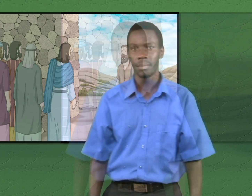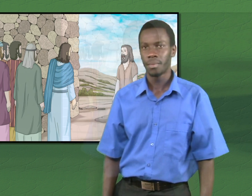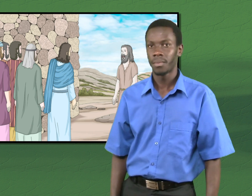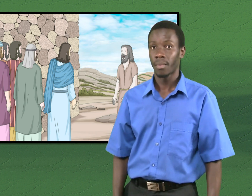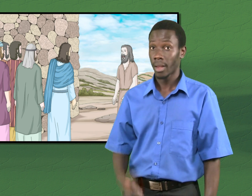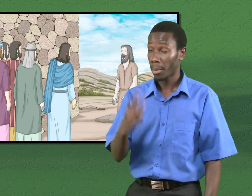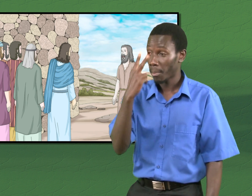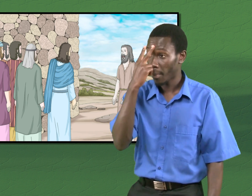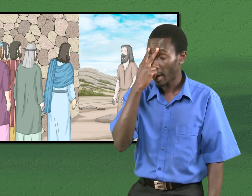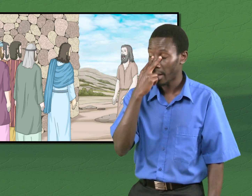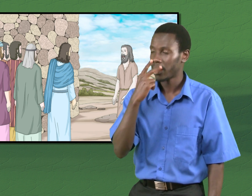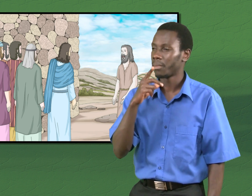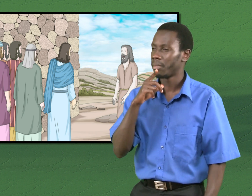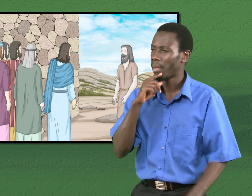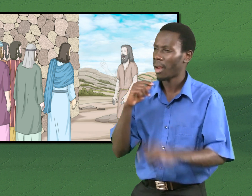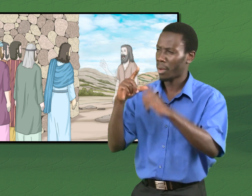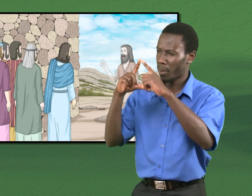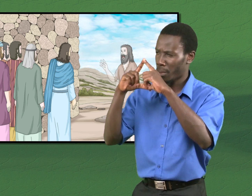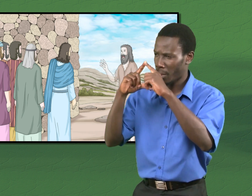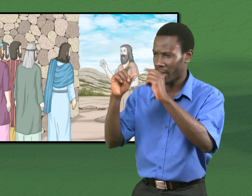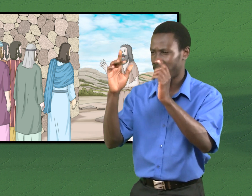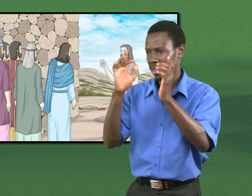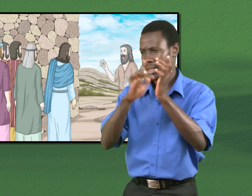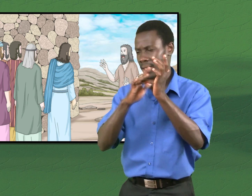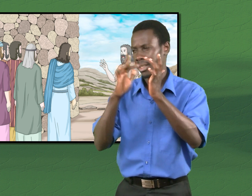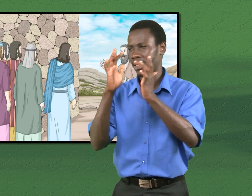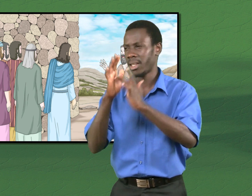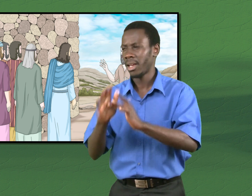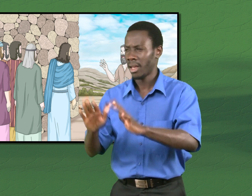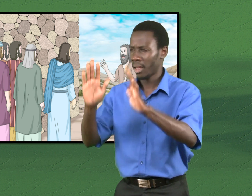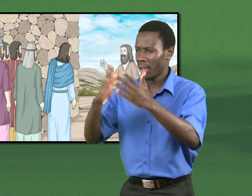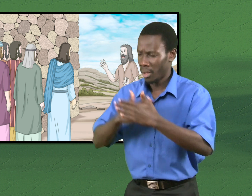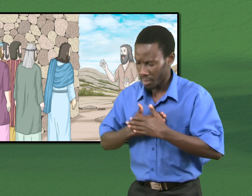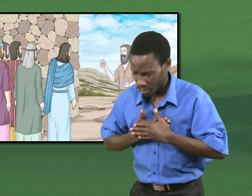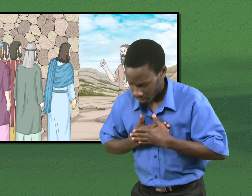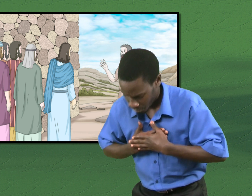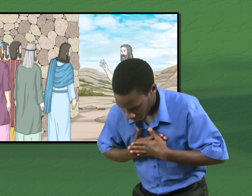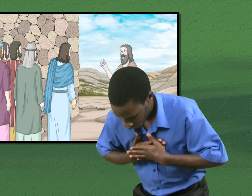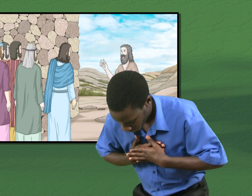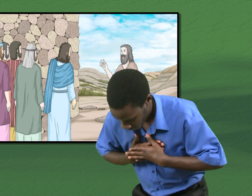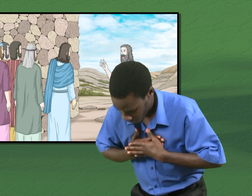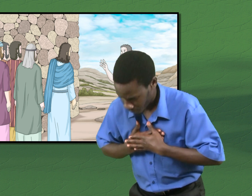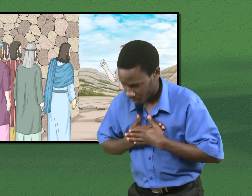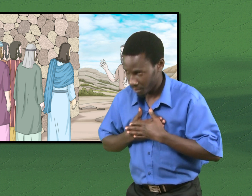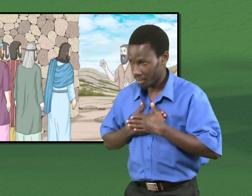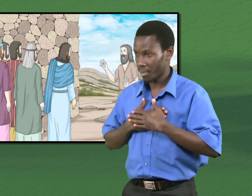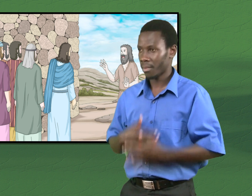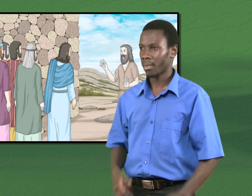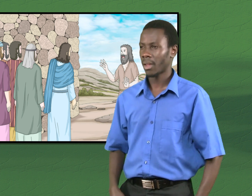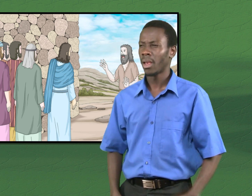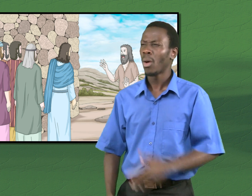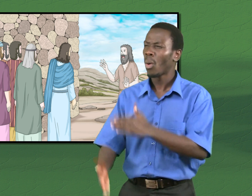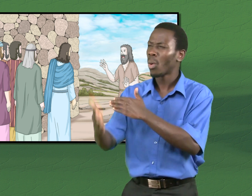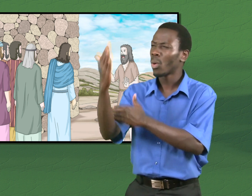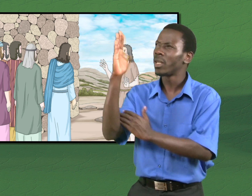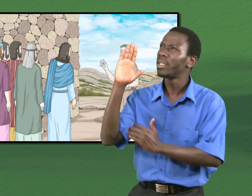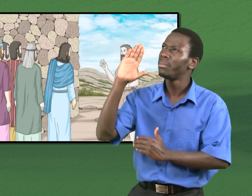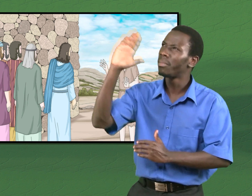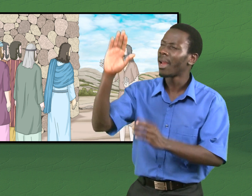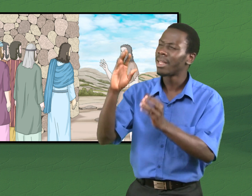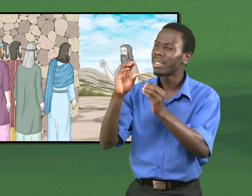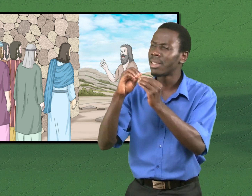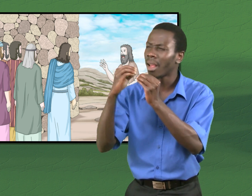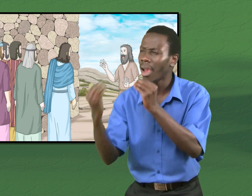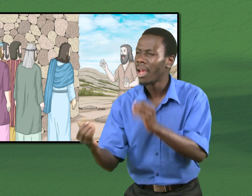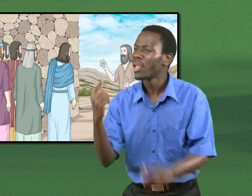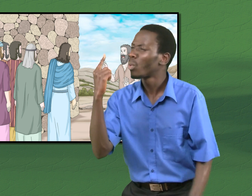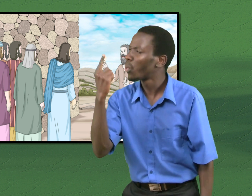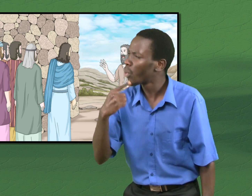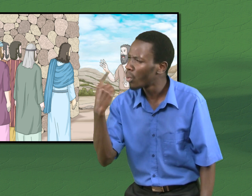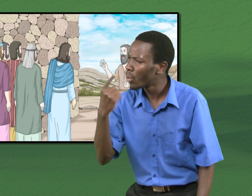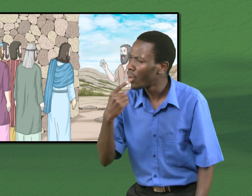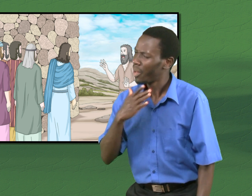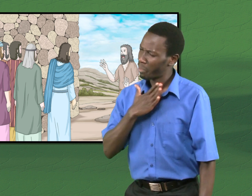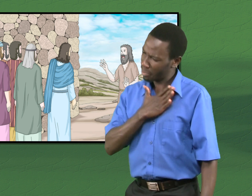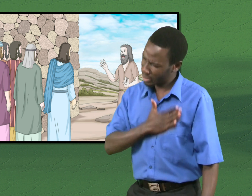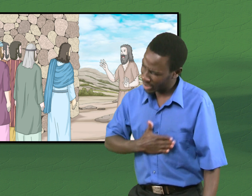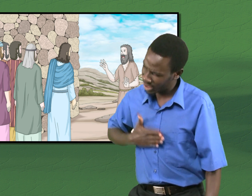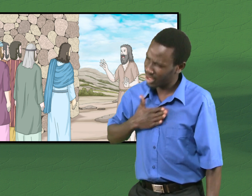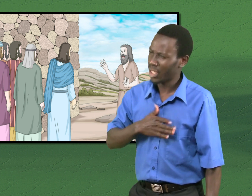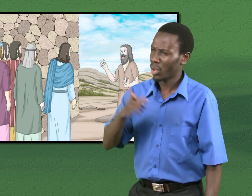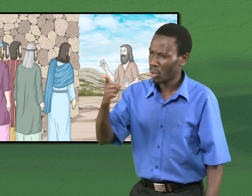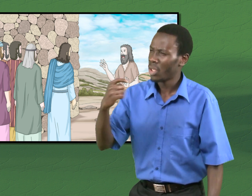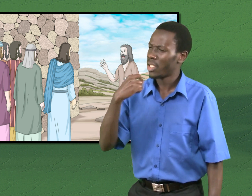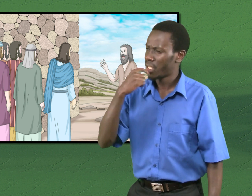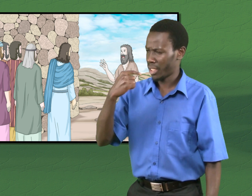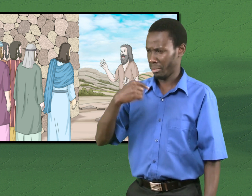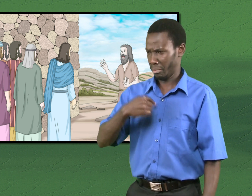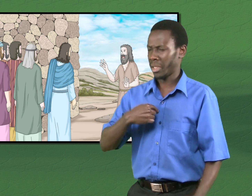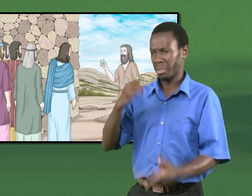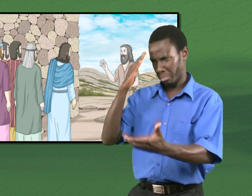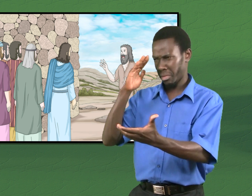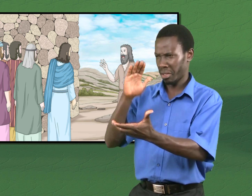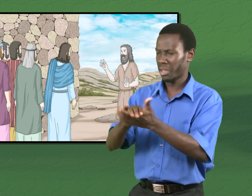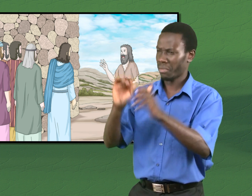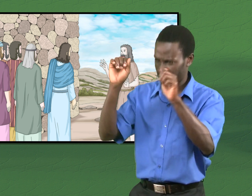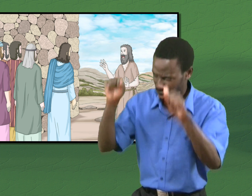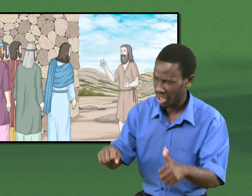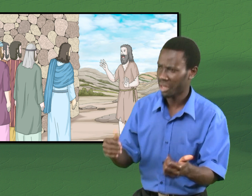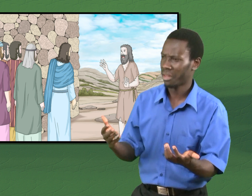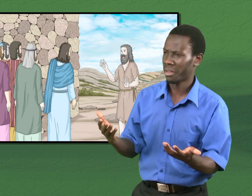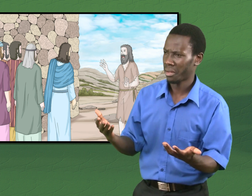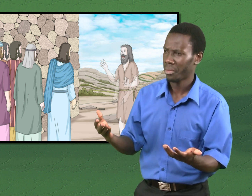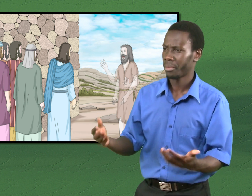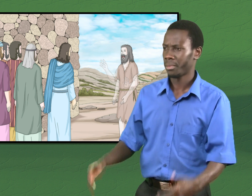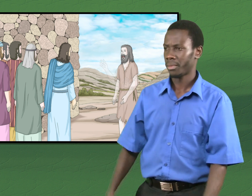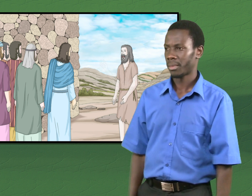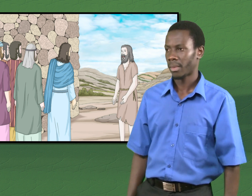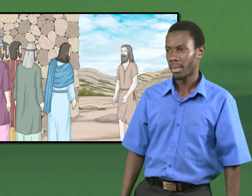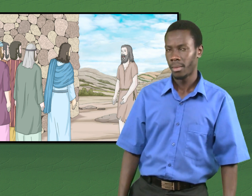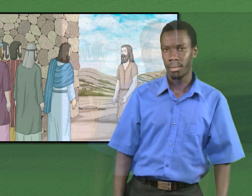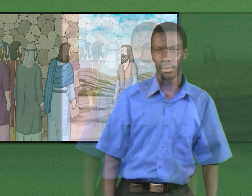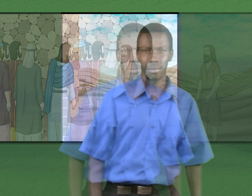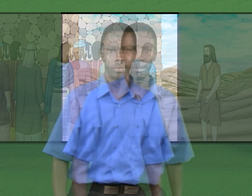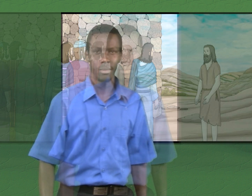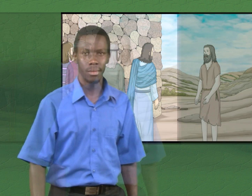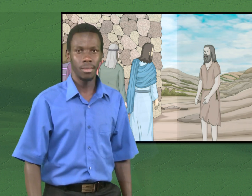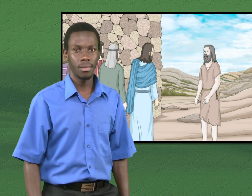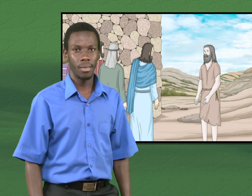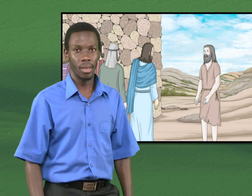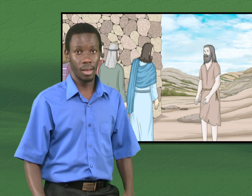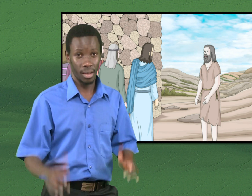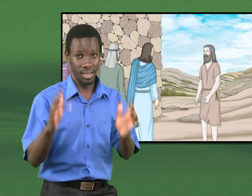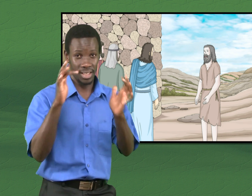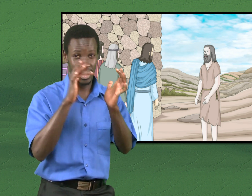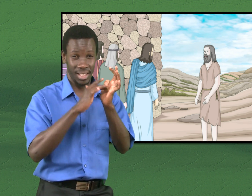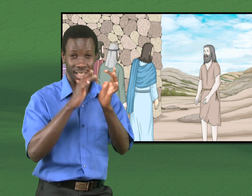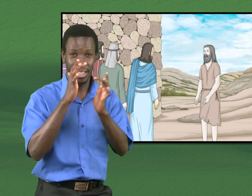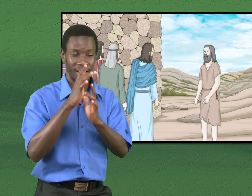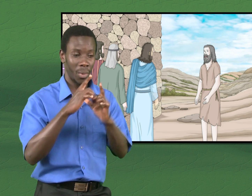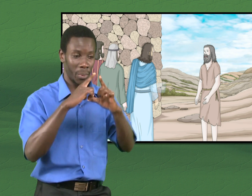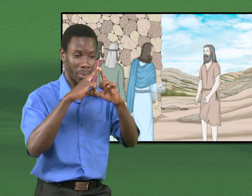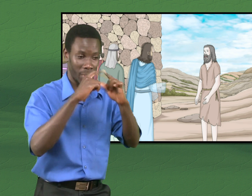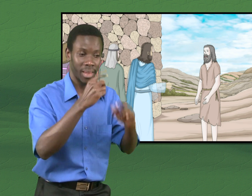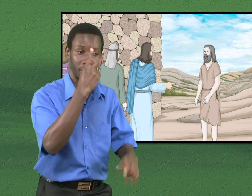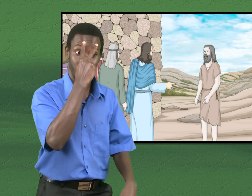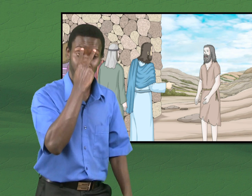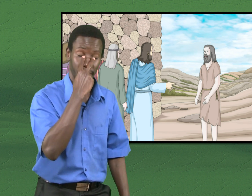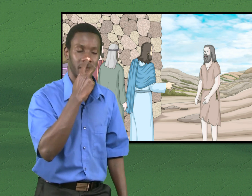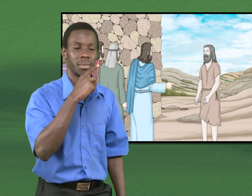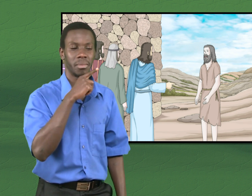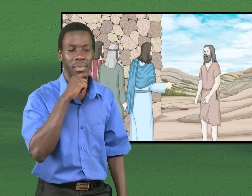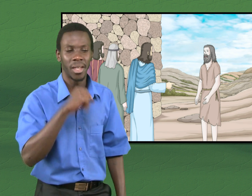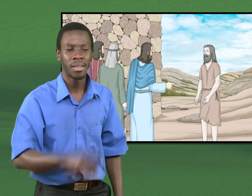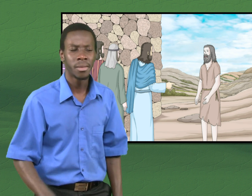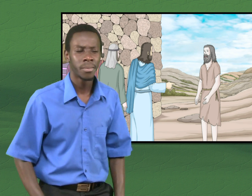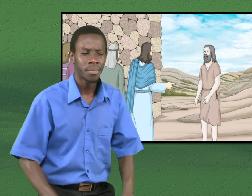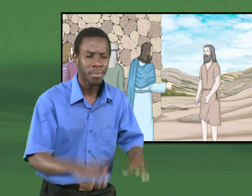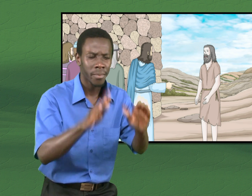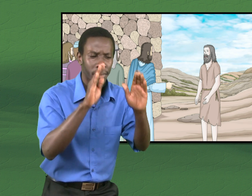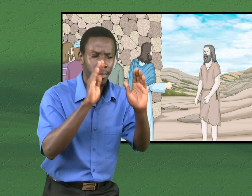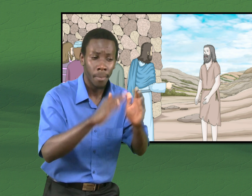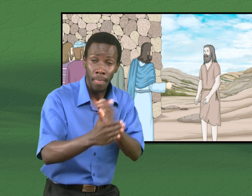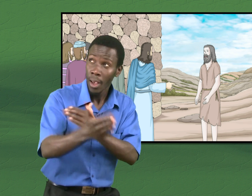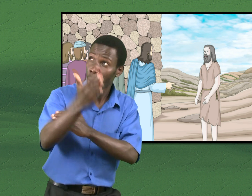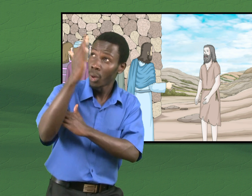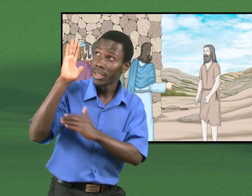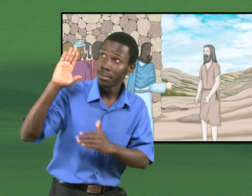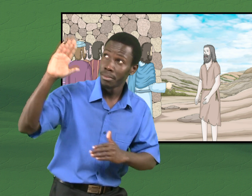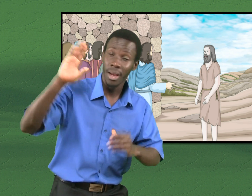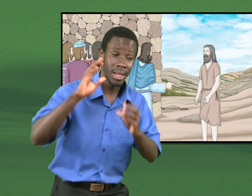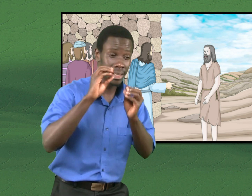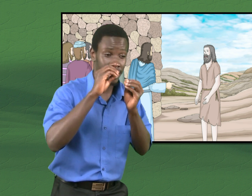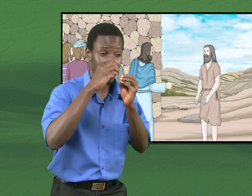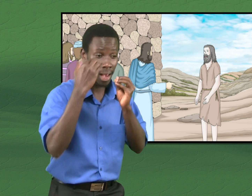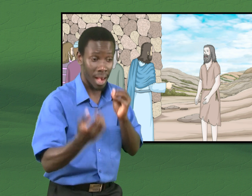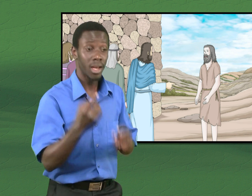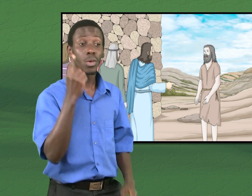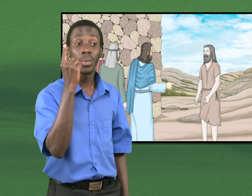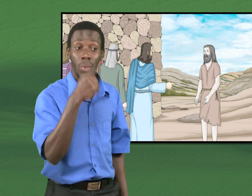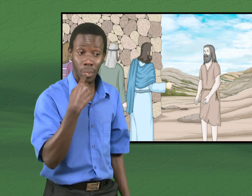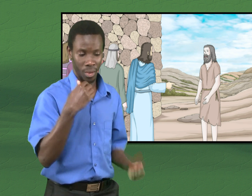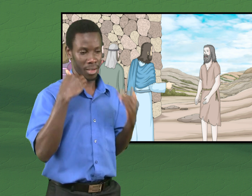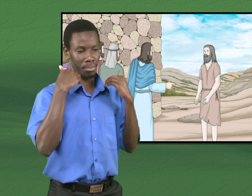“Who is He, Sir?” he replied. “Tell me so that I may believe in Him.”